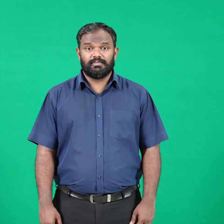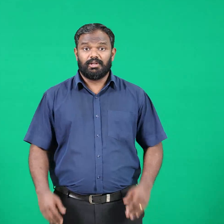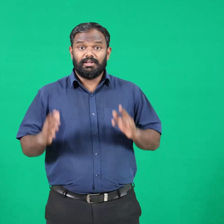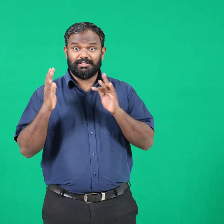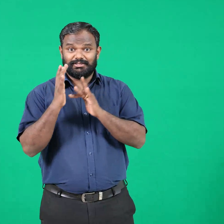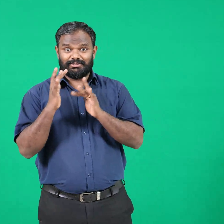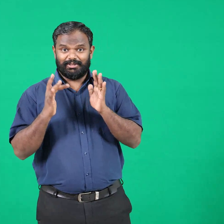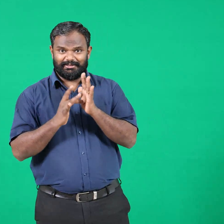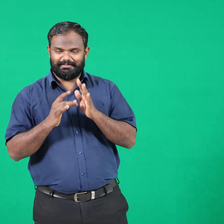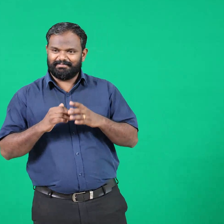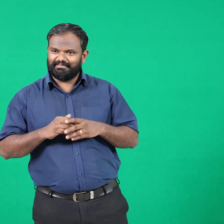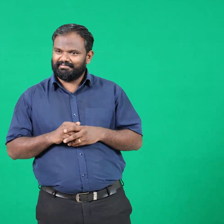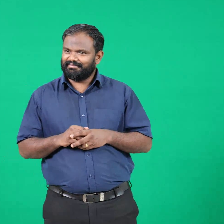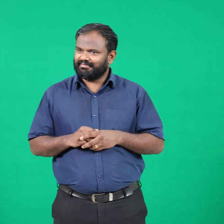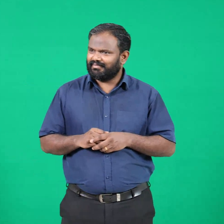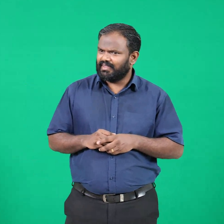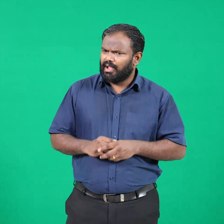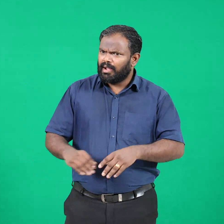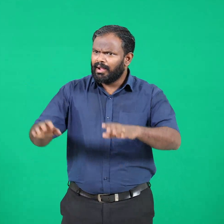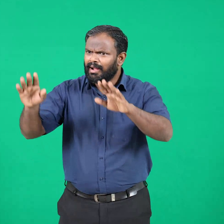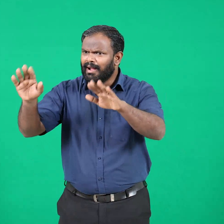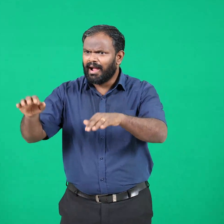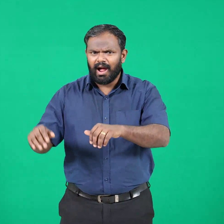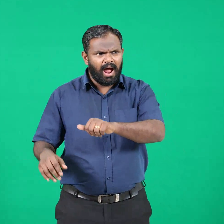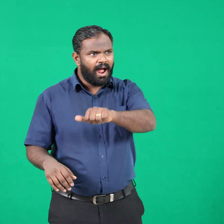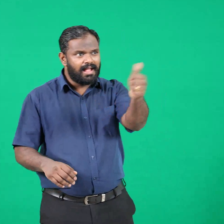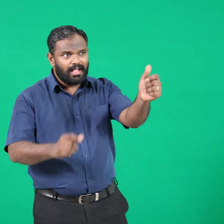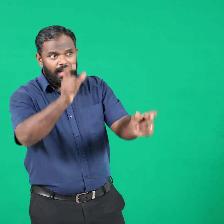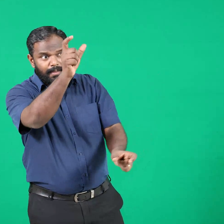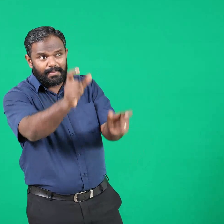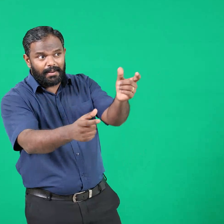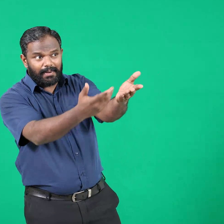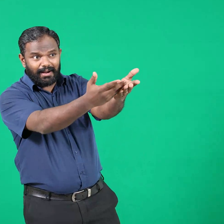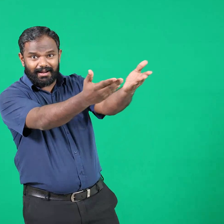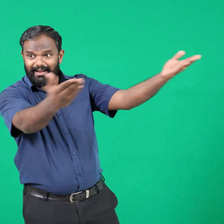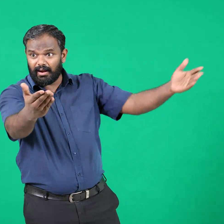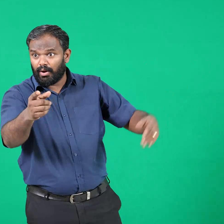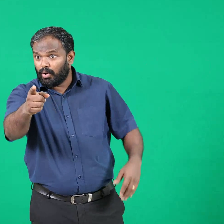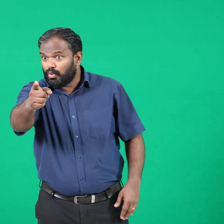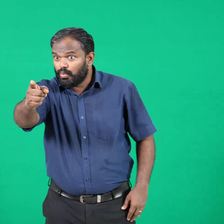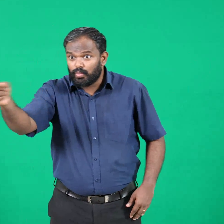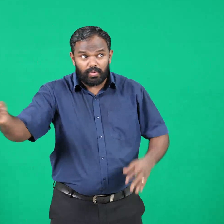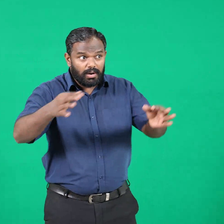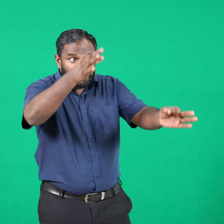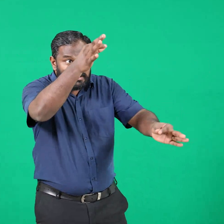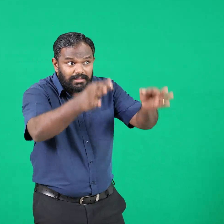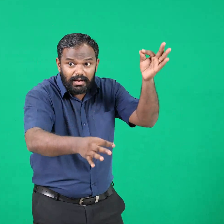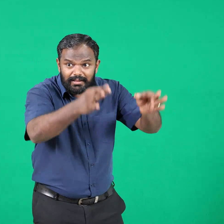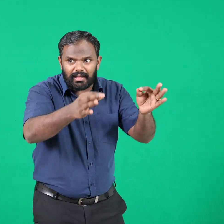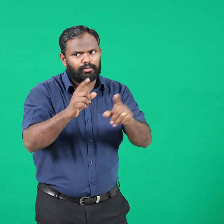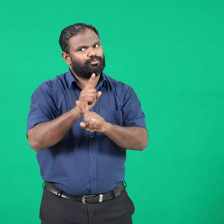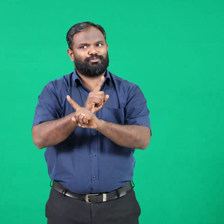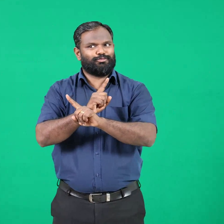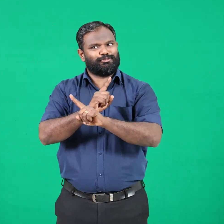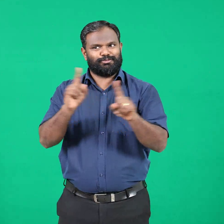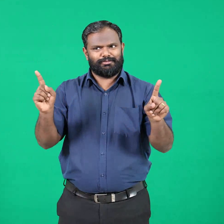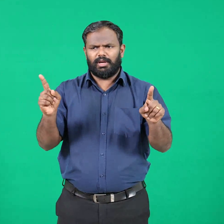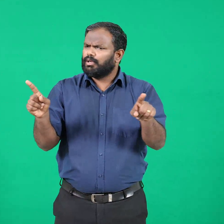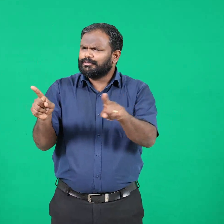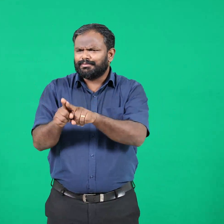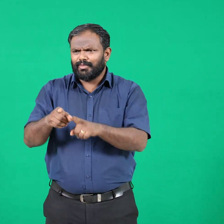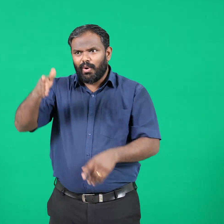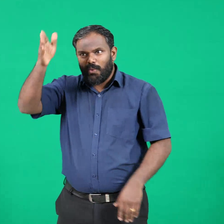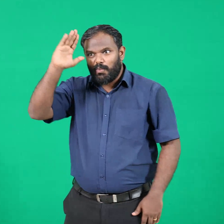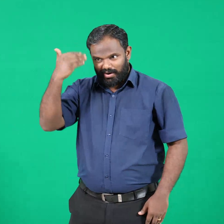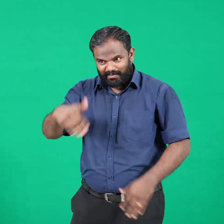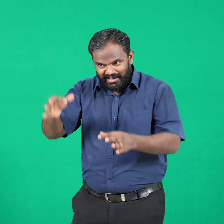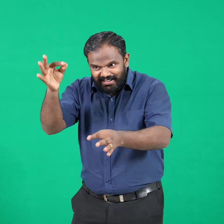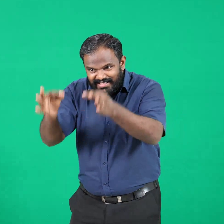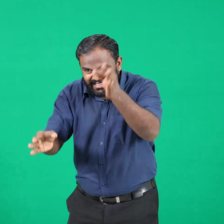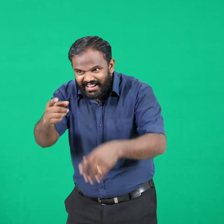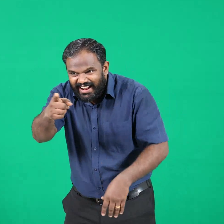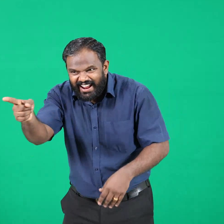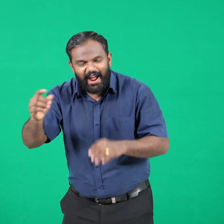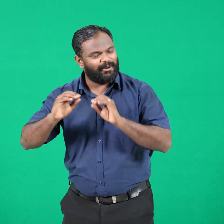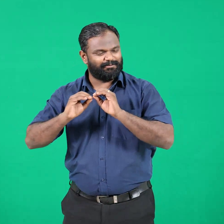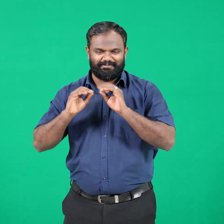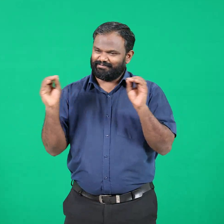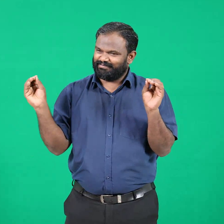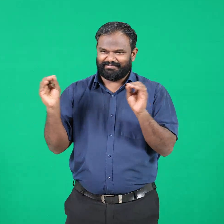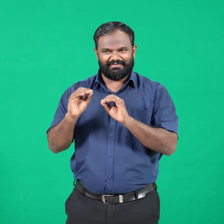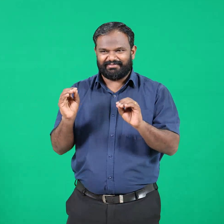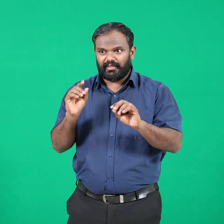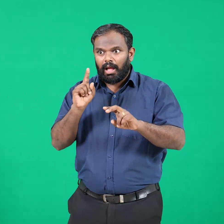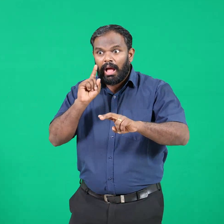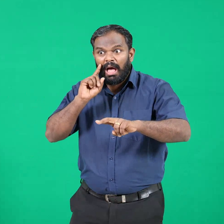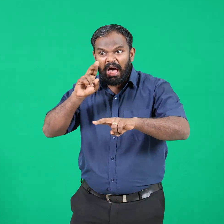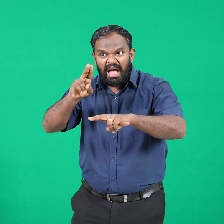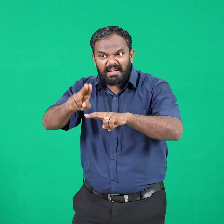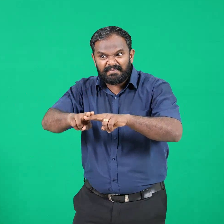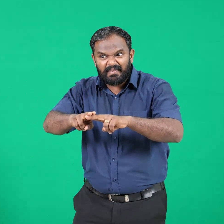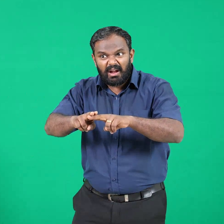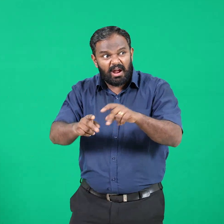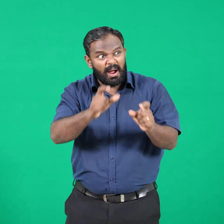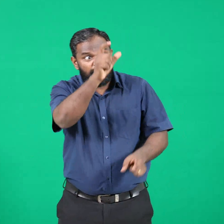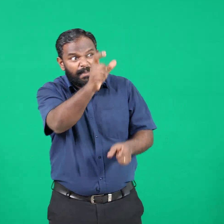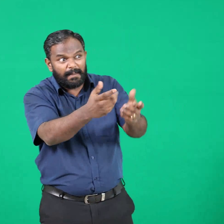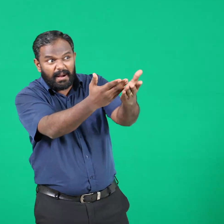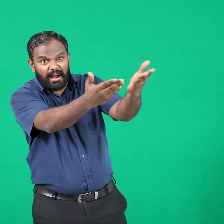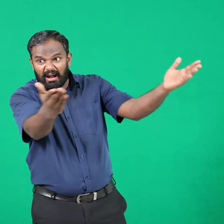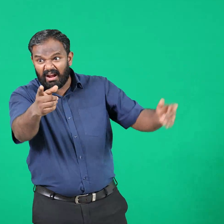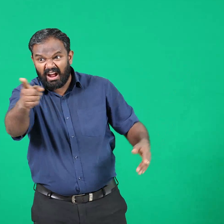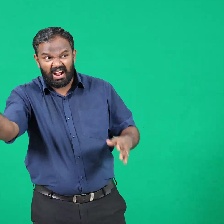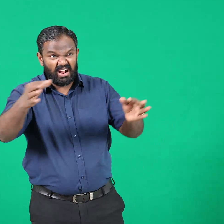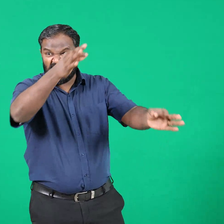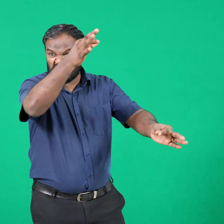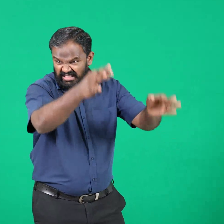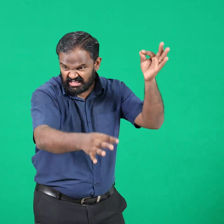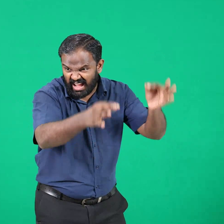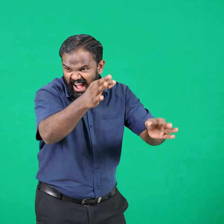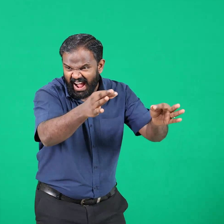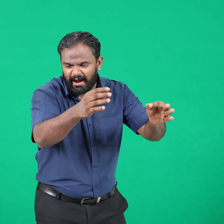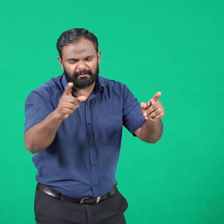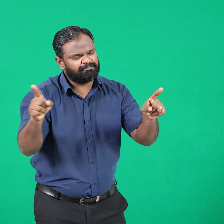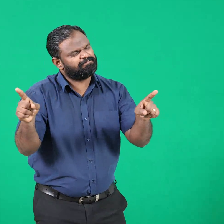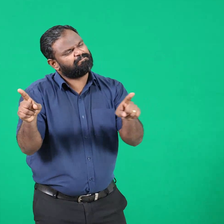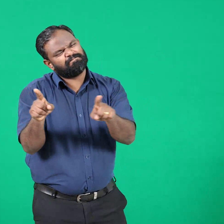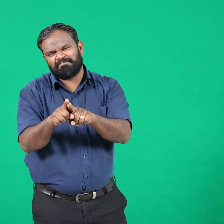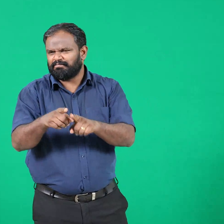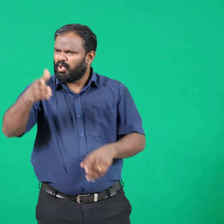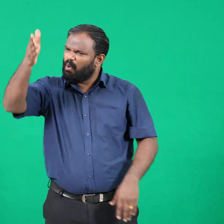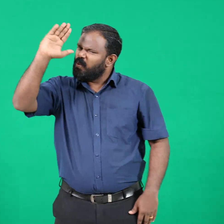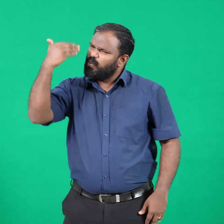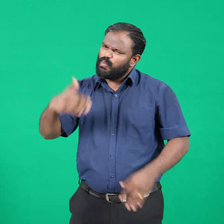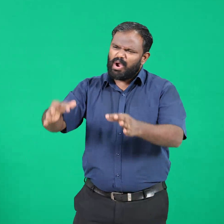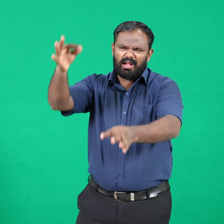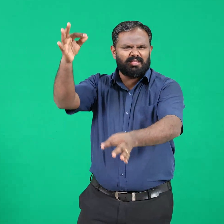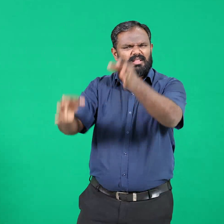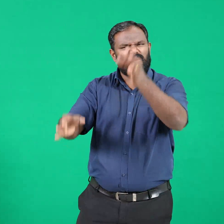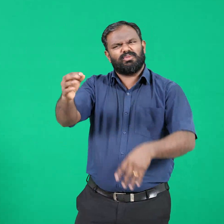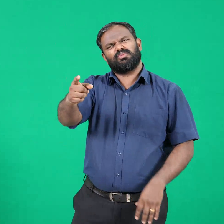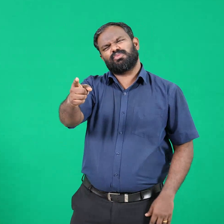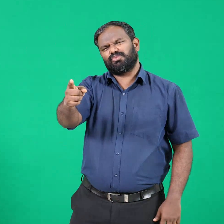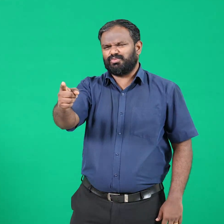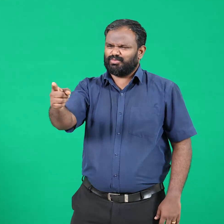"Do not judge, or you will be judged. For with the same judgment you pronounce, you will be judged;